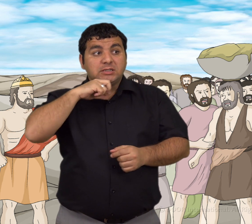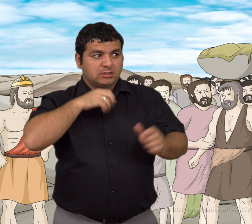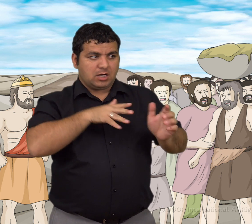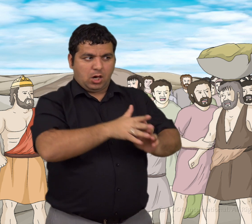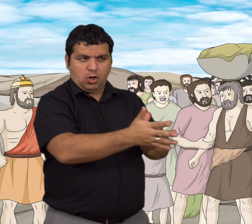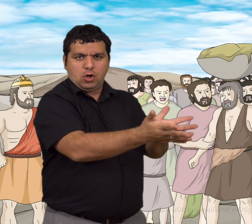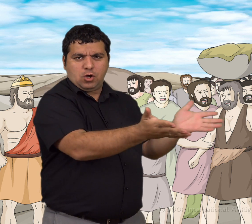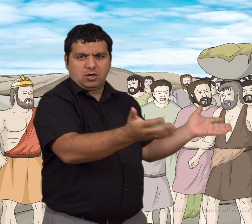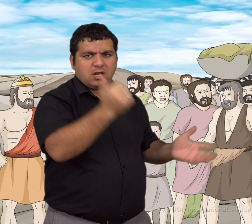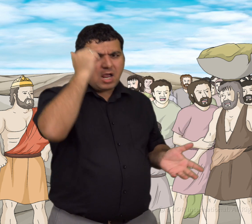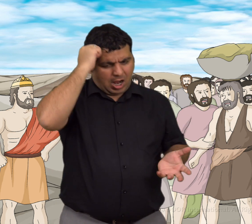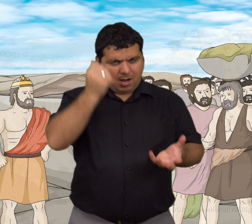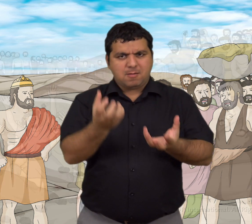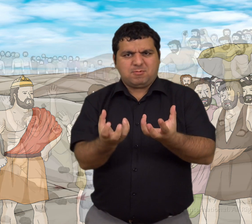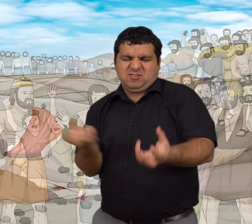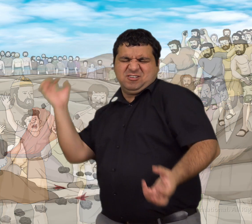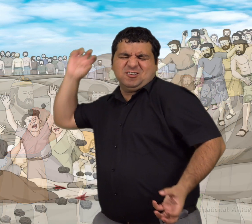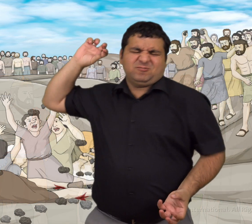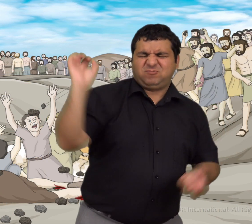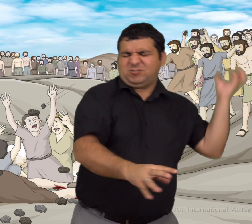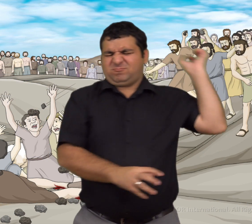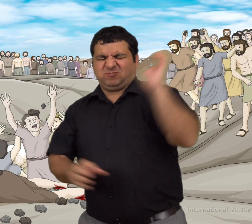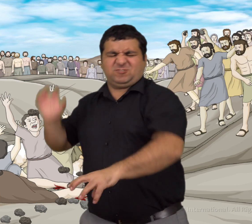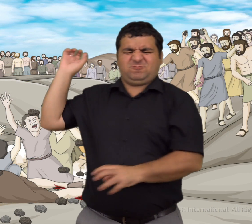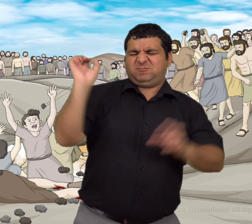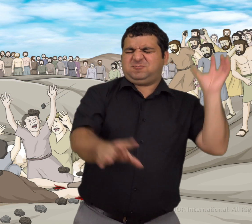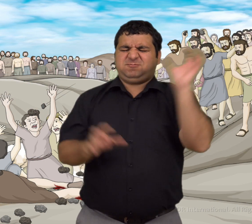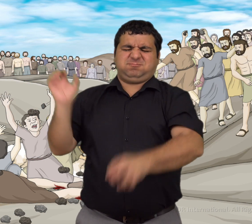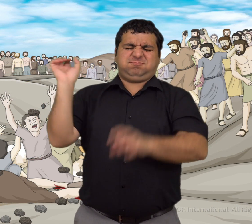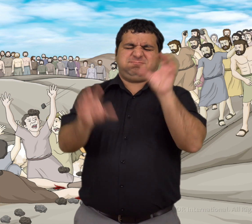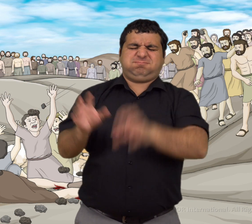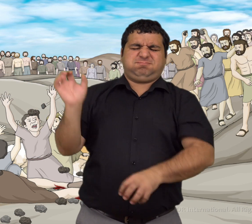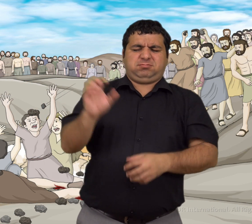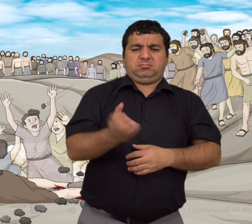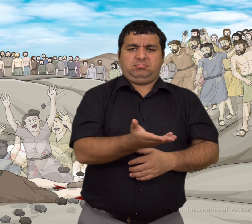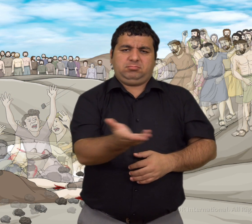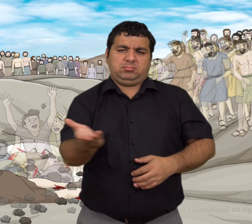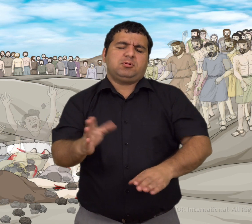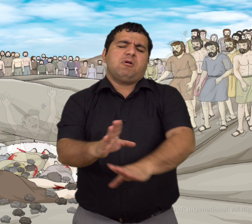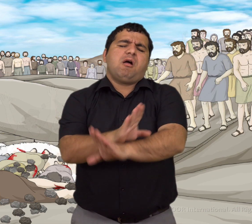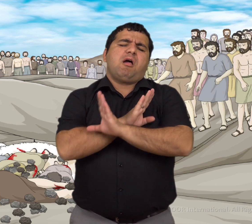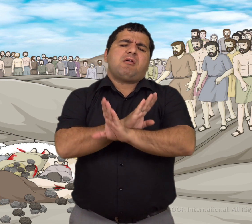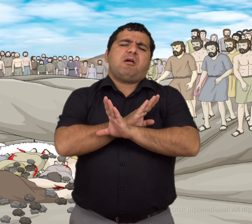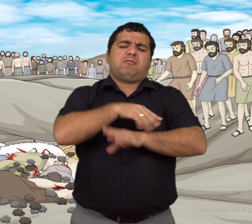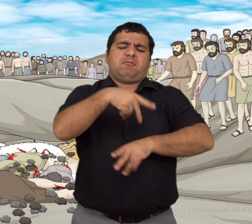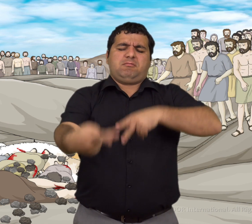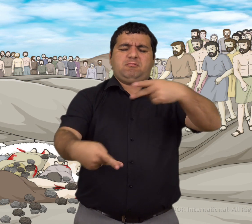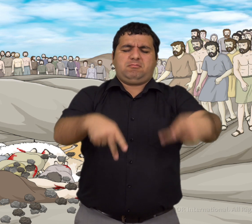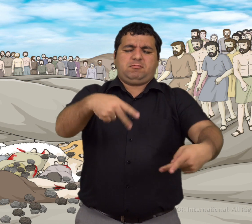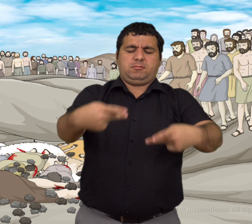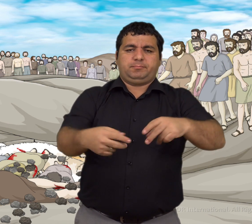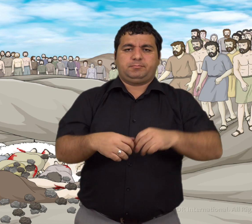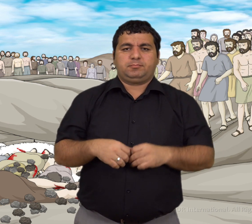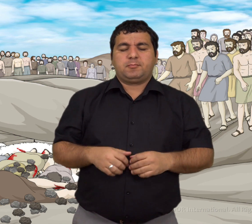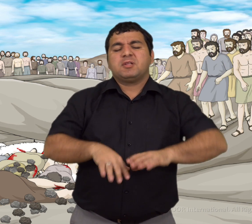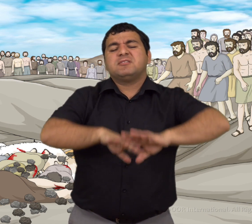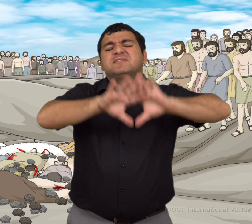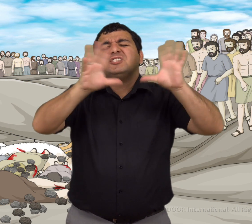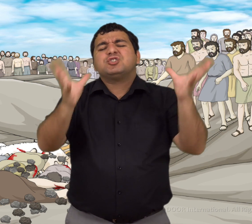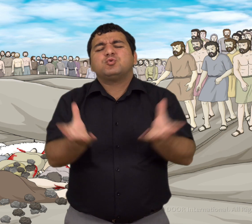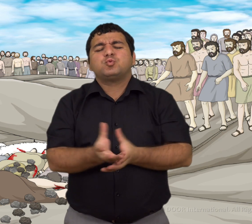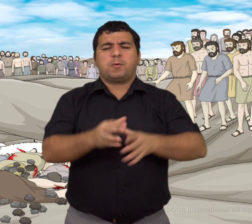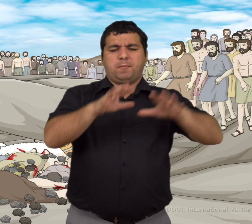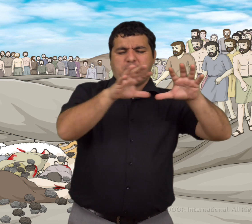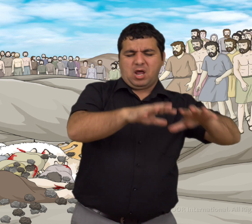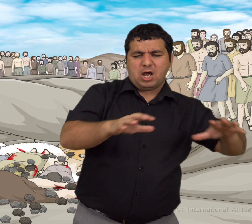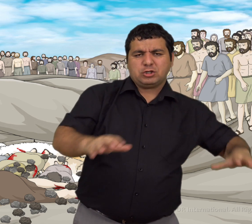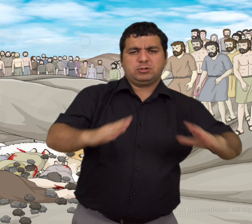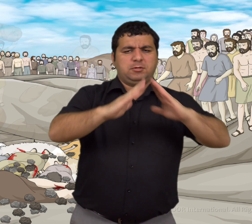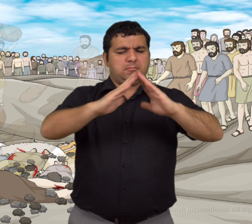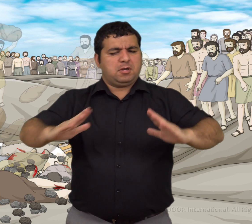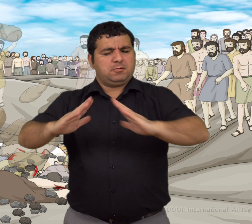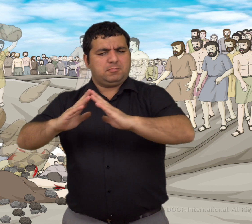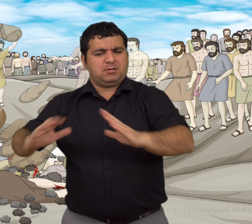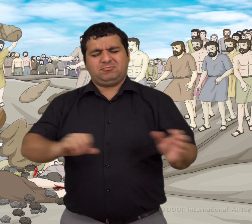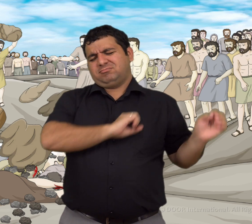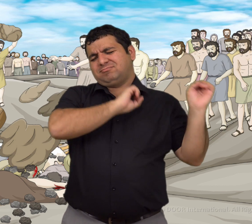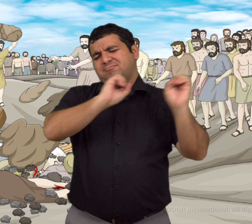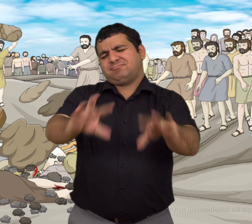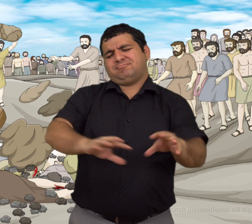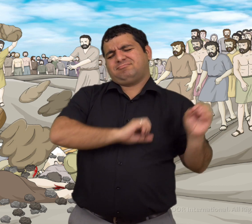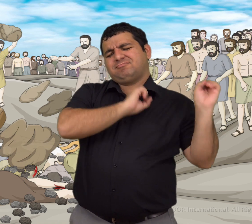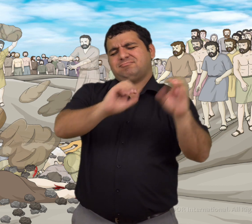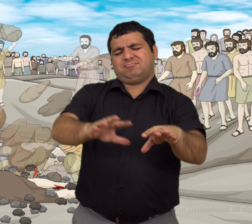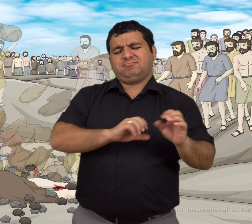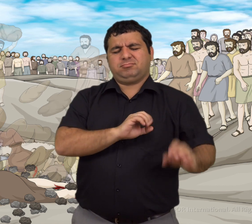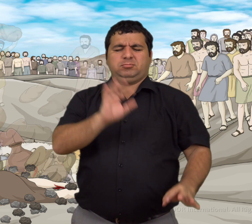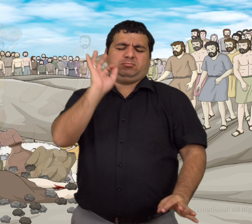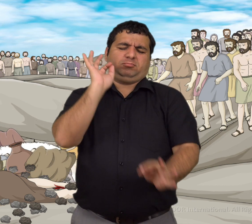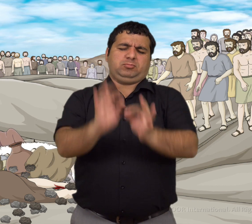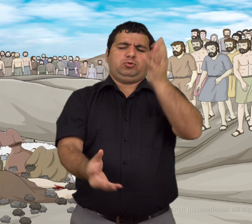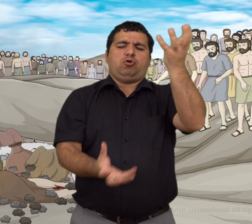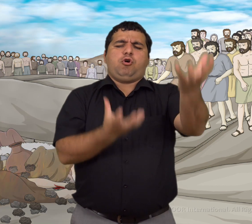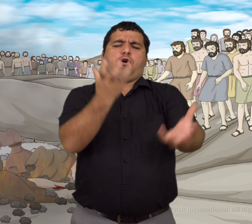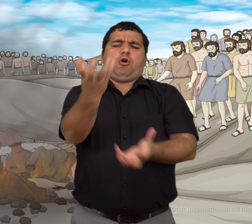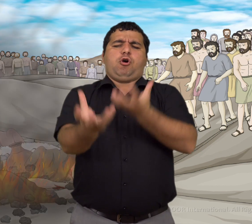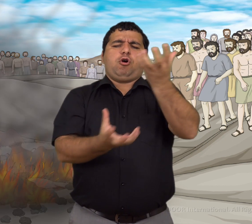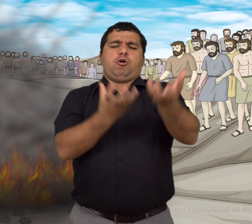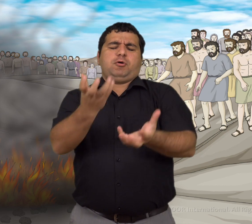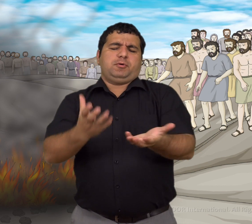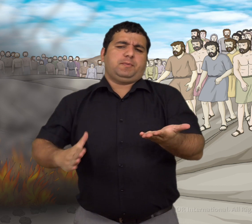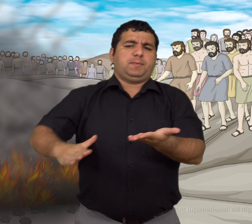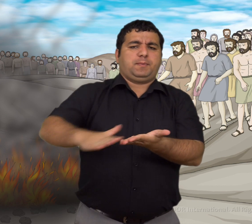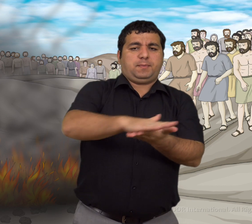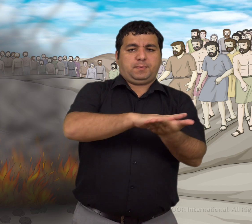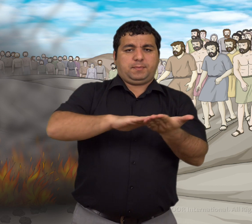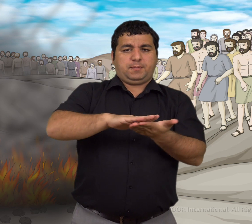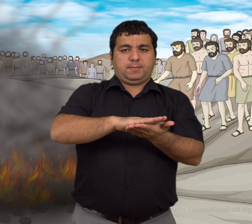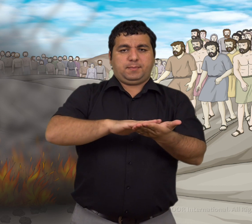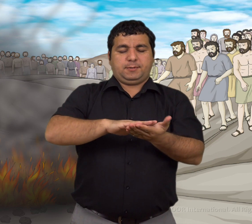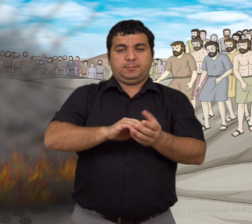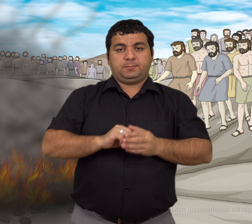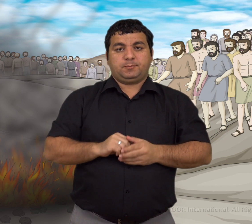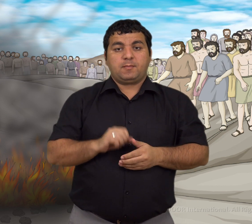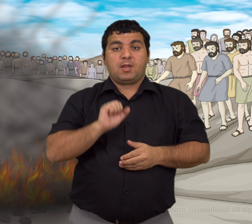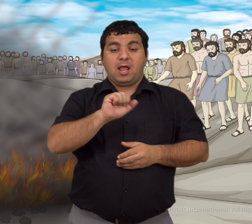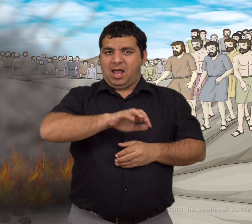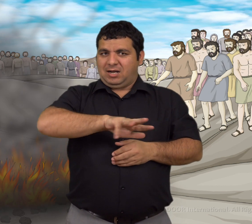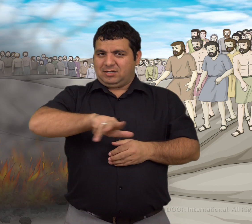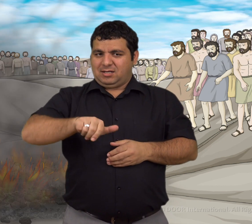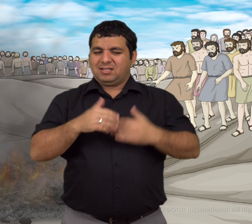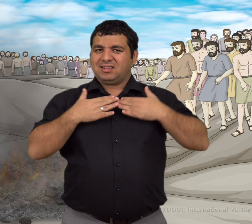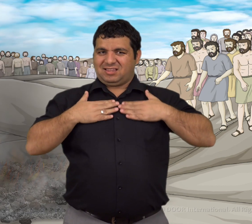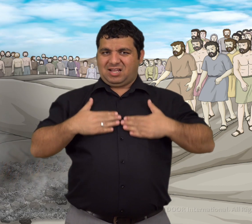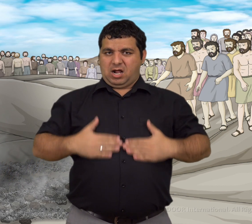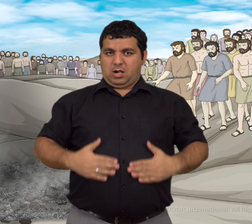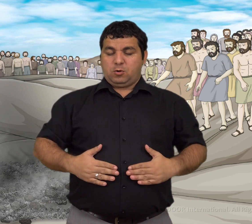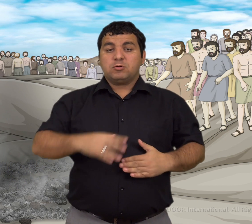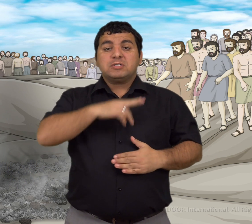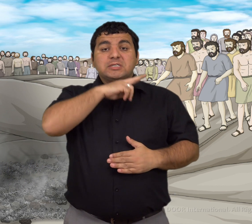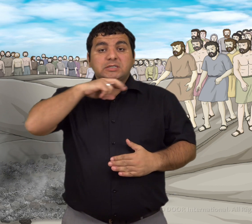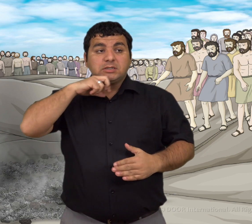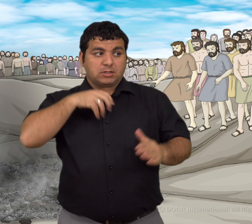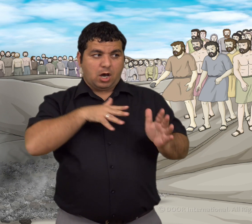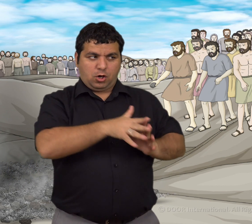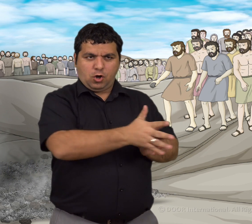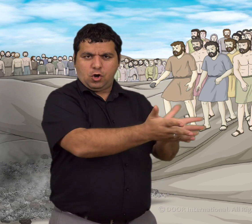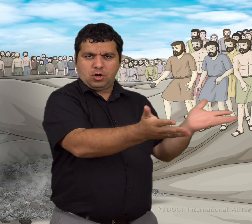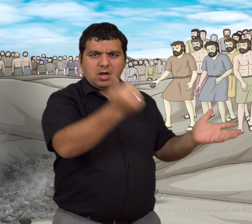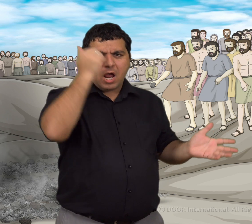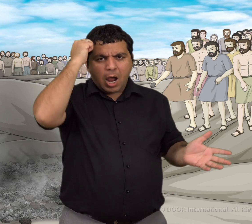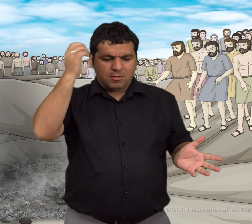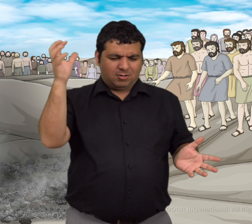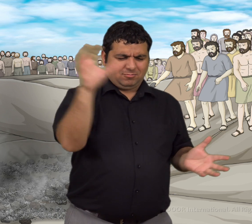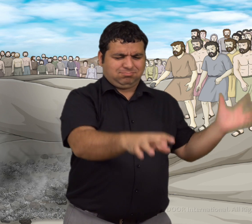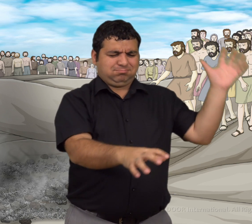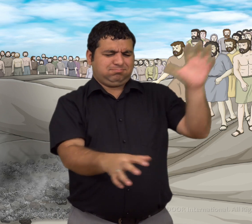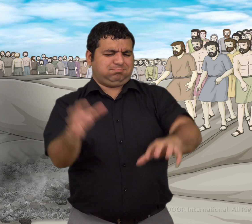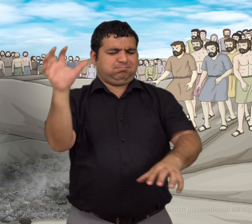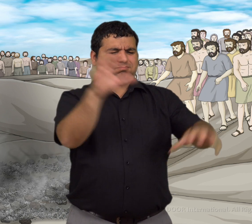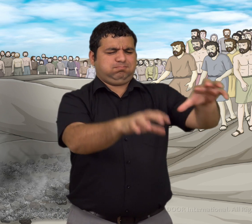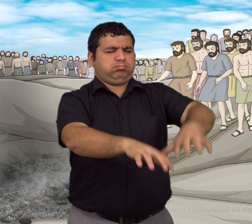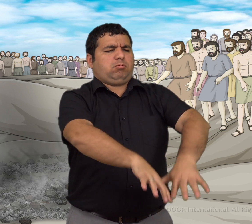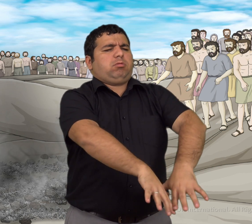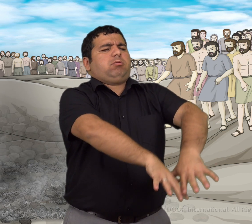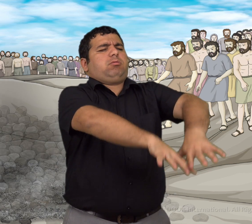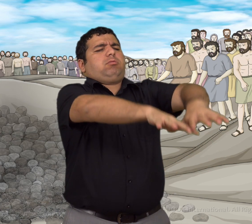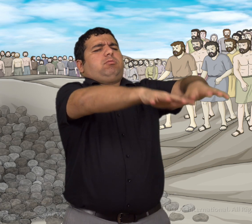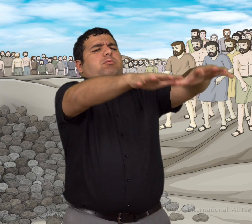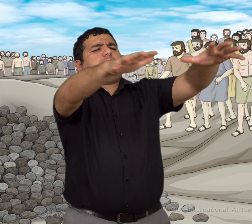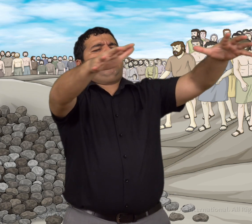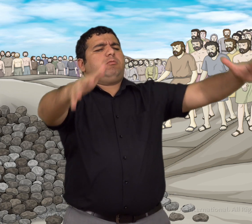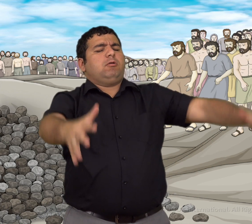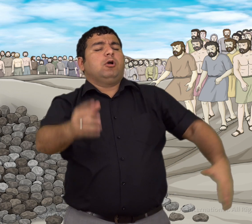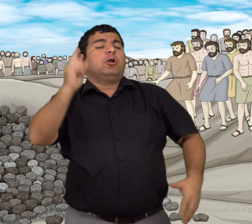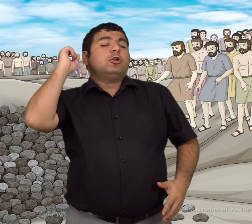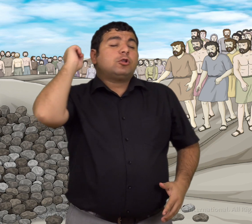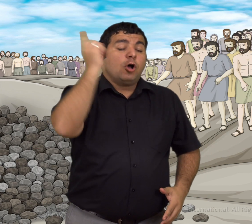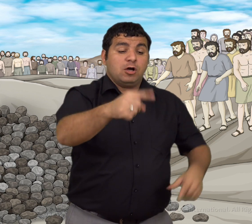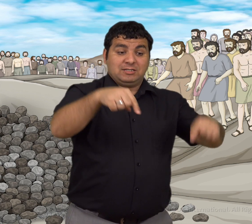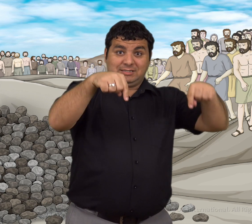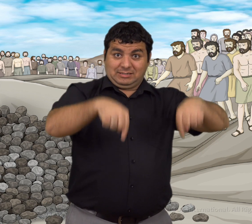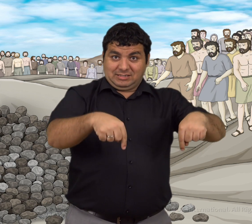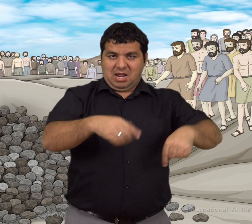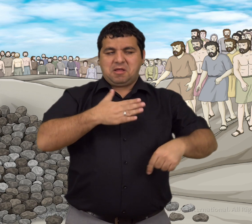And all Israel stoned him to death. Then they stoned the others and burned their bodies.